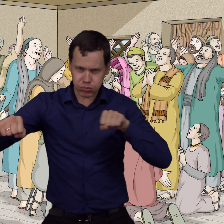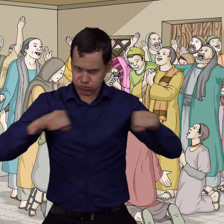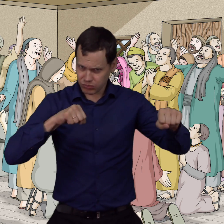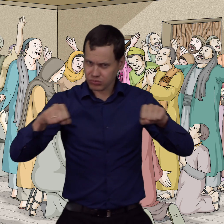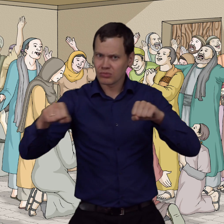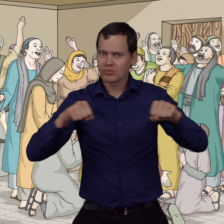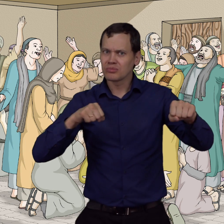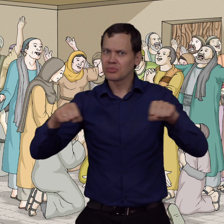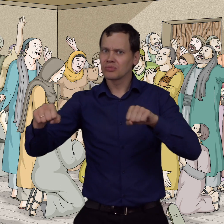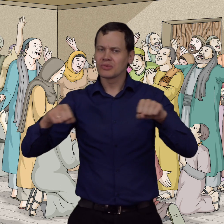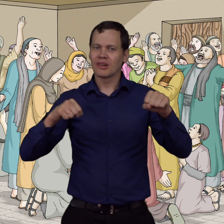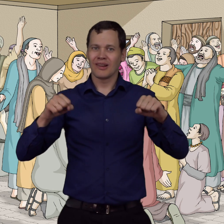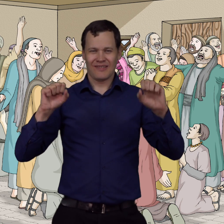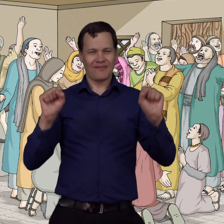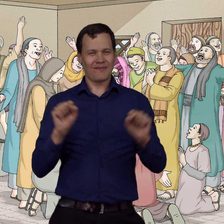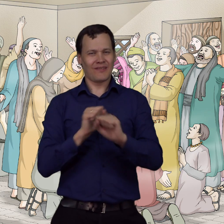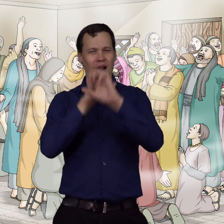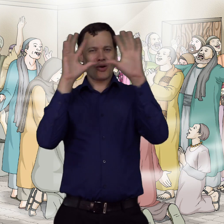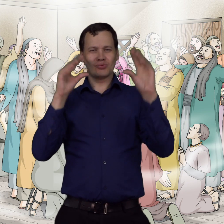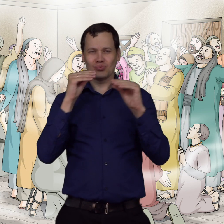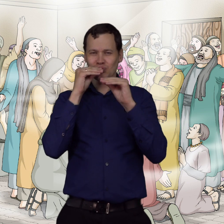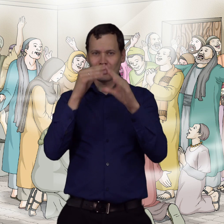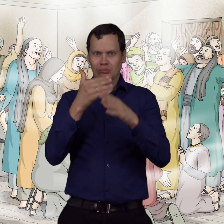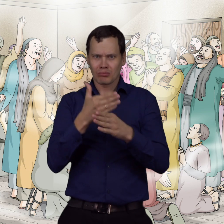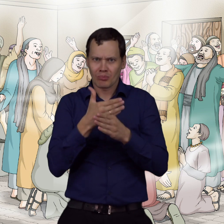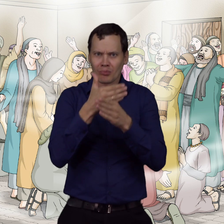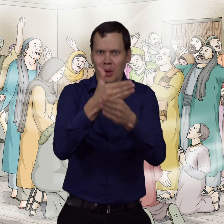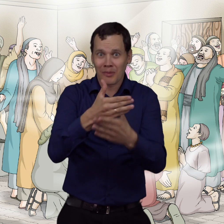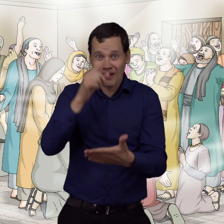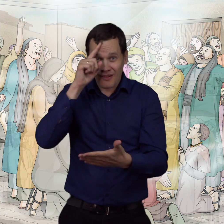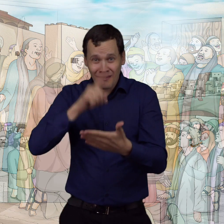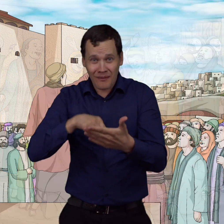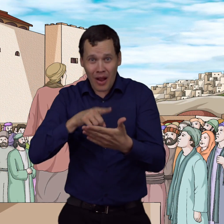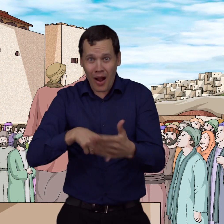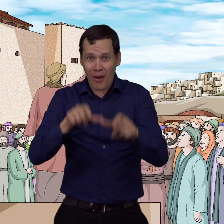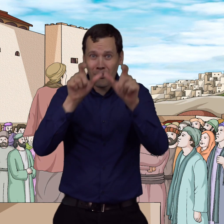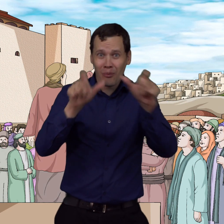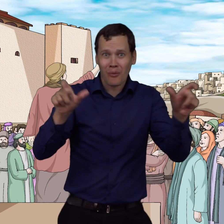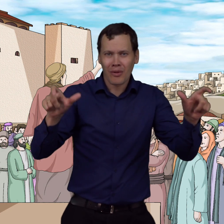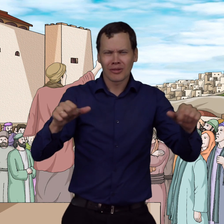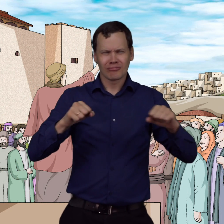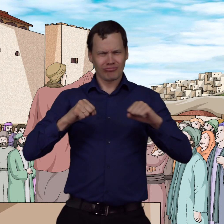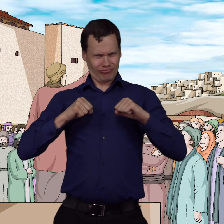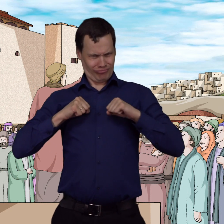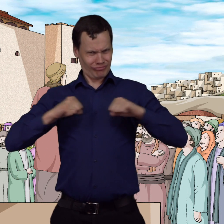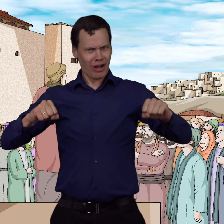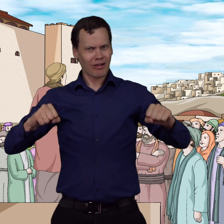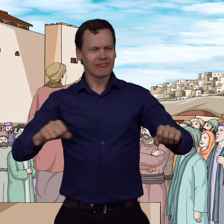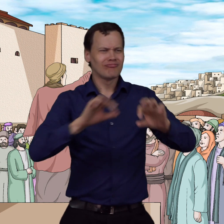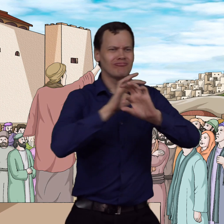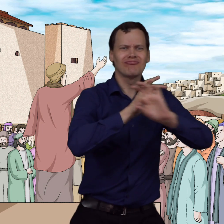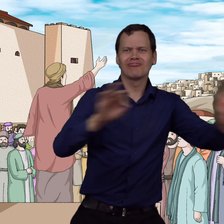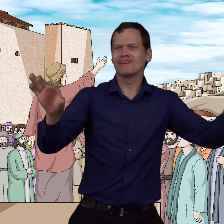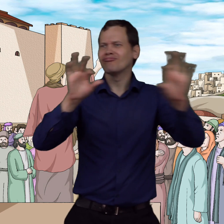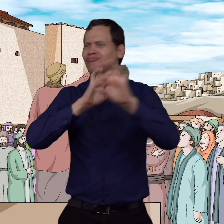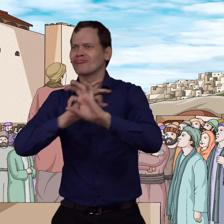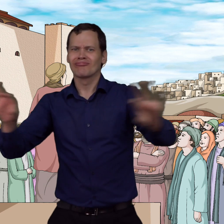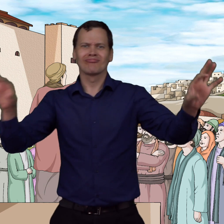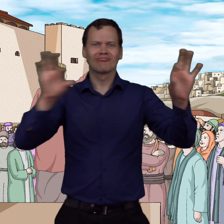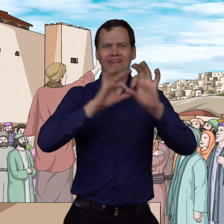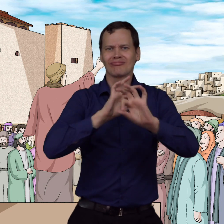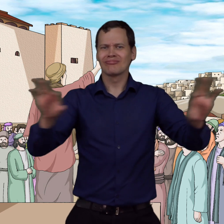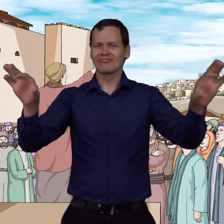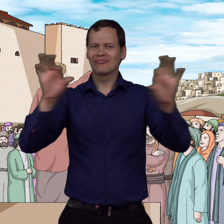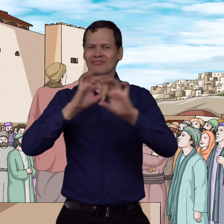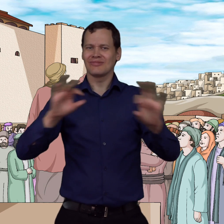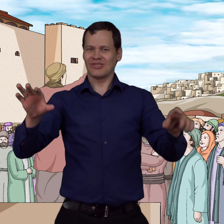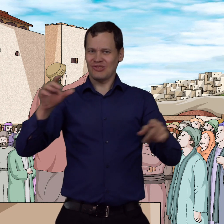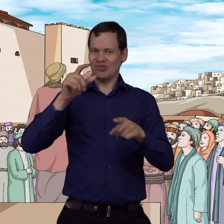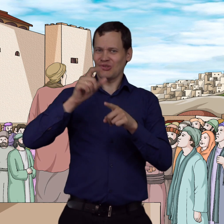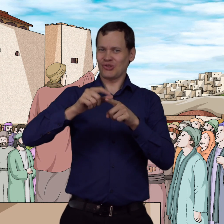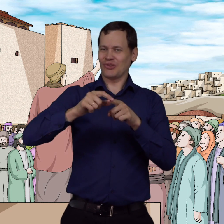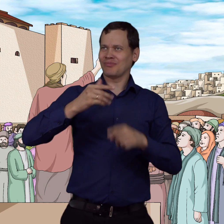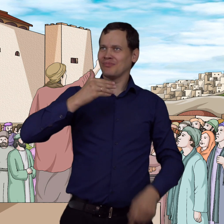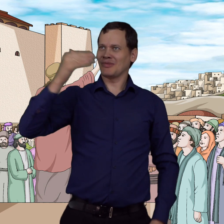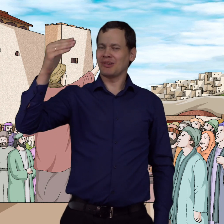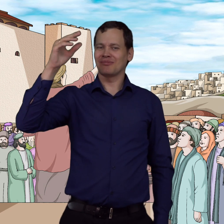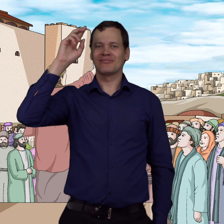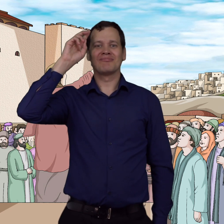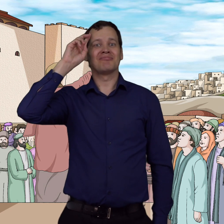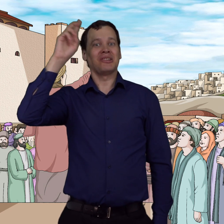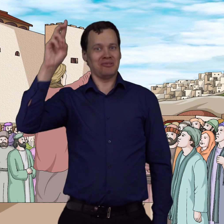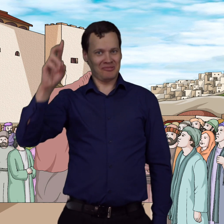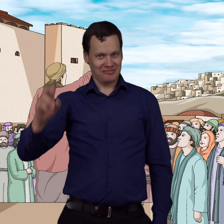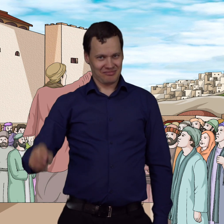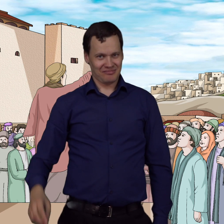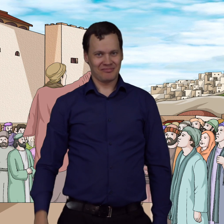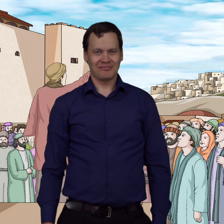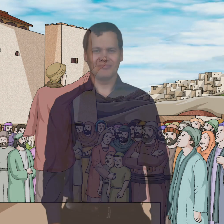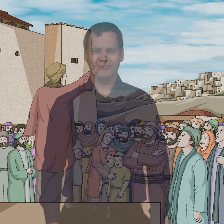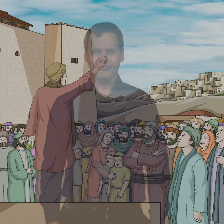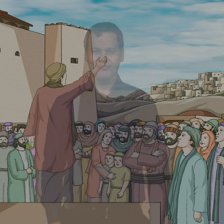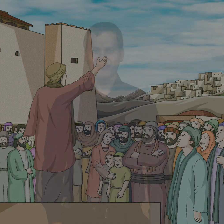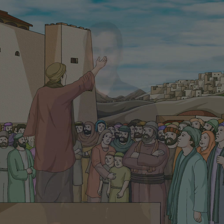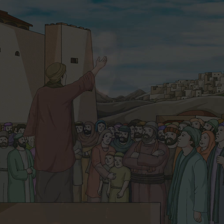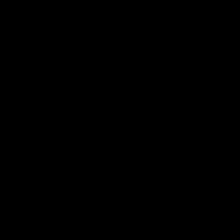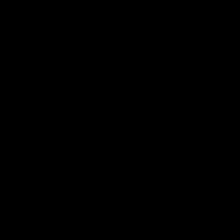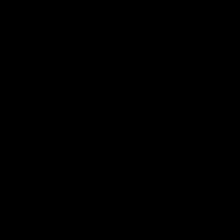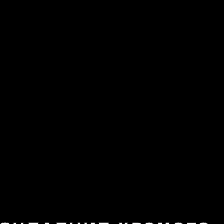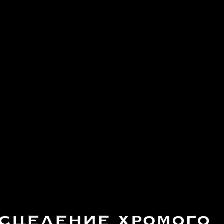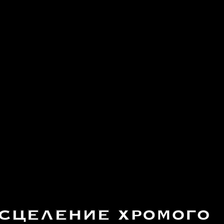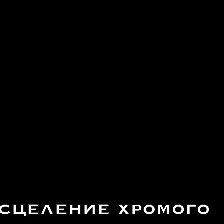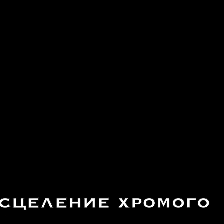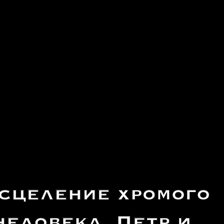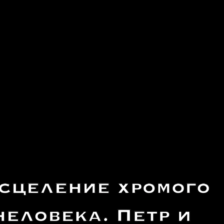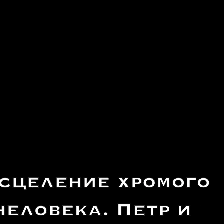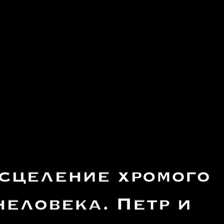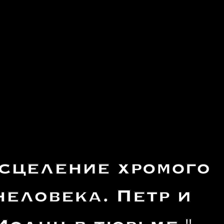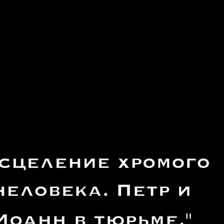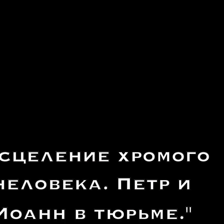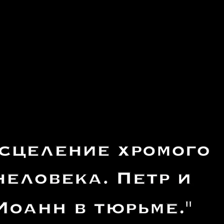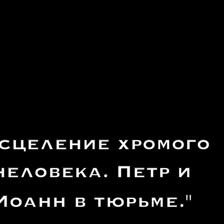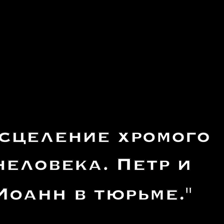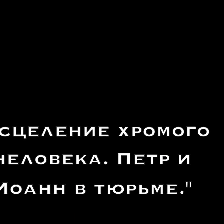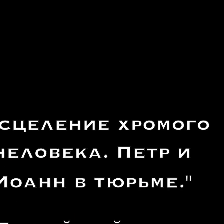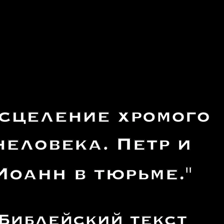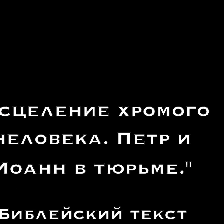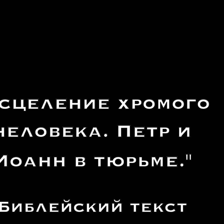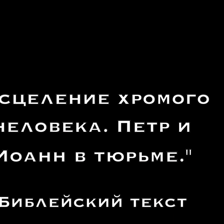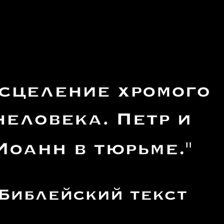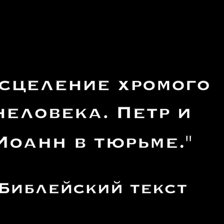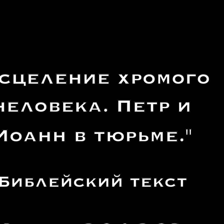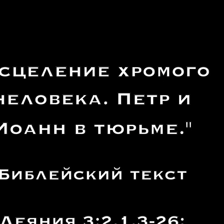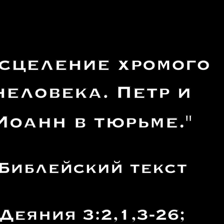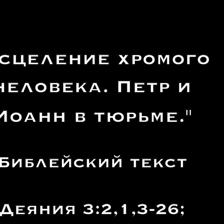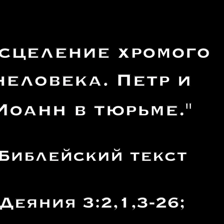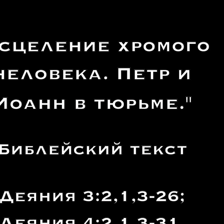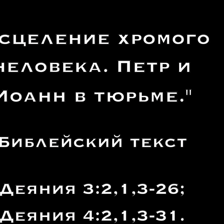After they had prayed, their meeting place was shaken, and they were all filled with the Holy Spirit and spoke the word of God boldly.